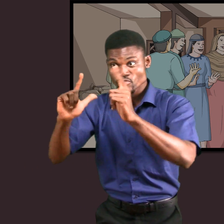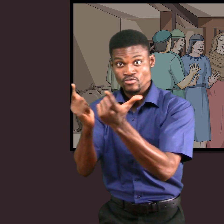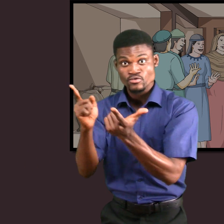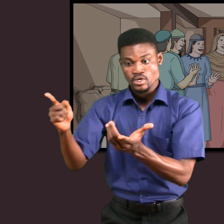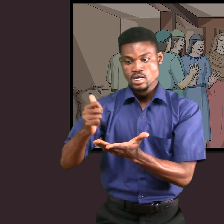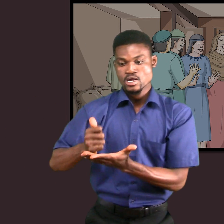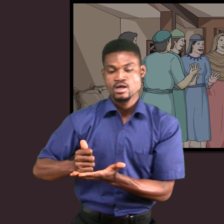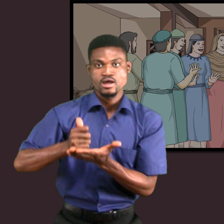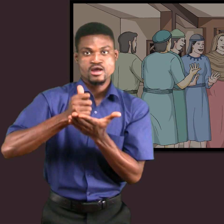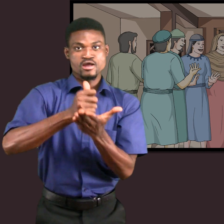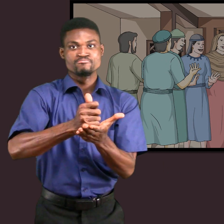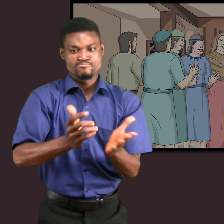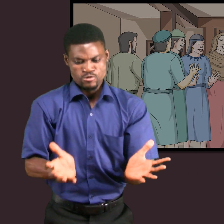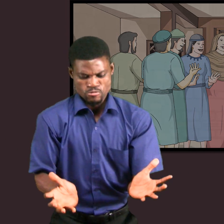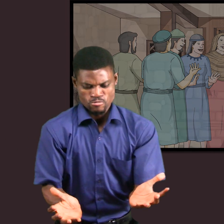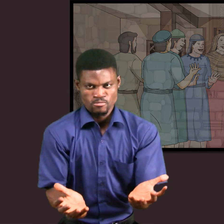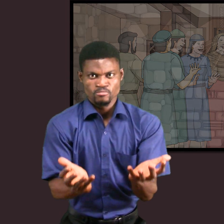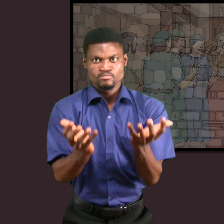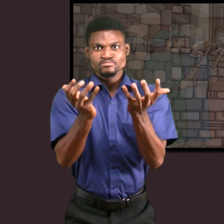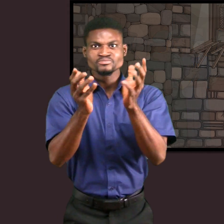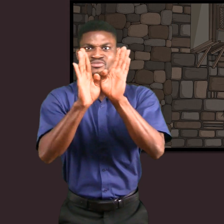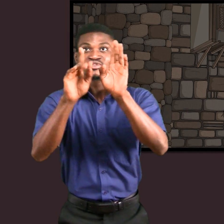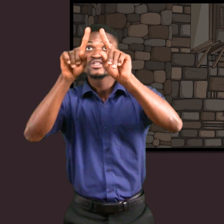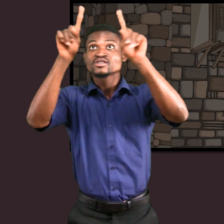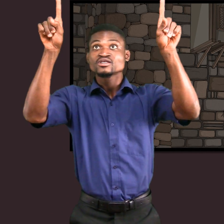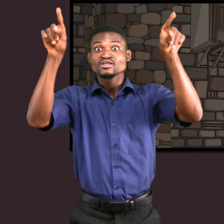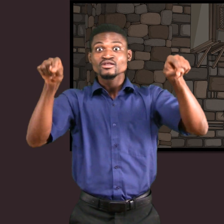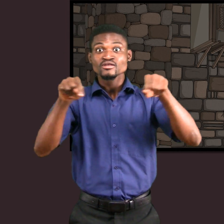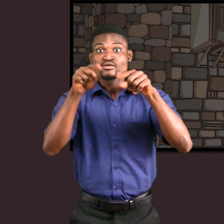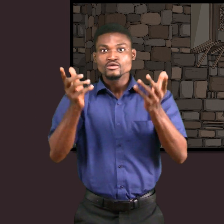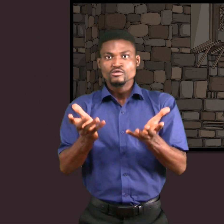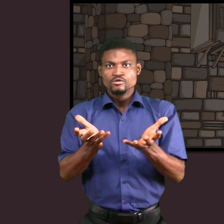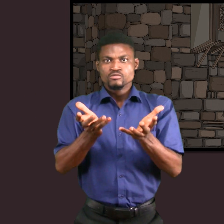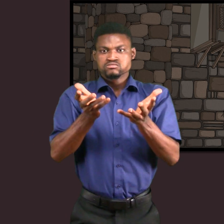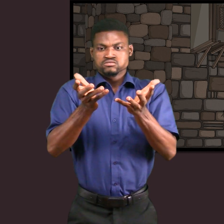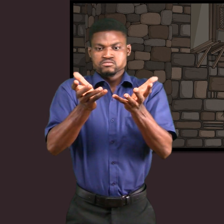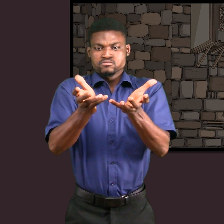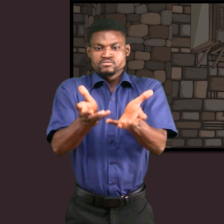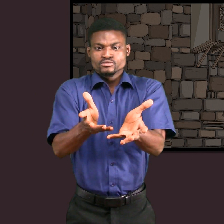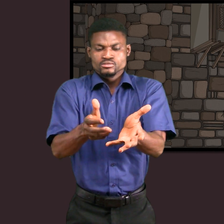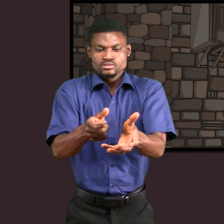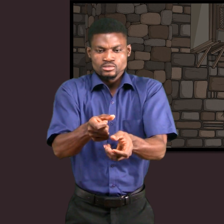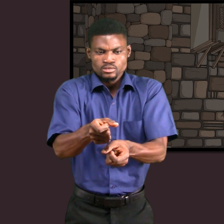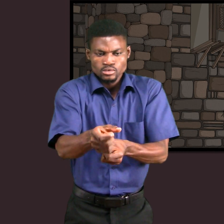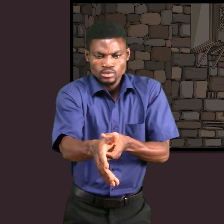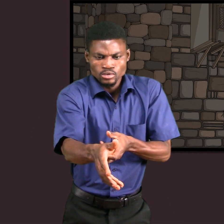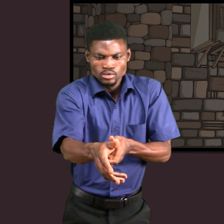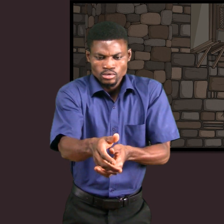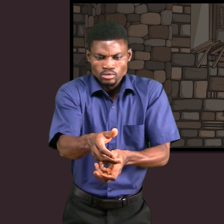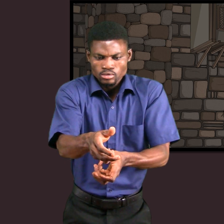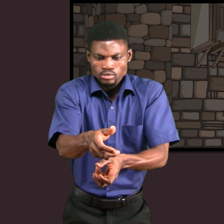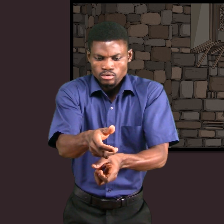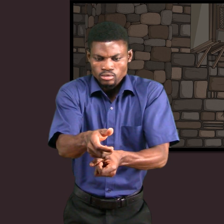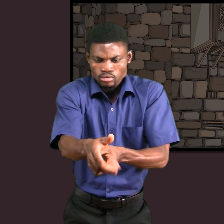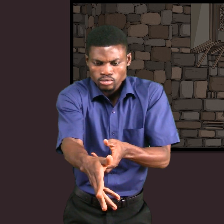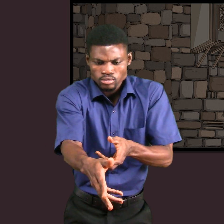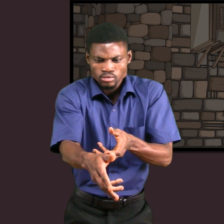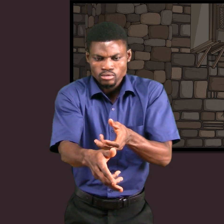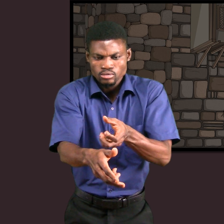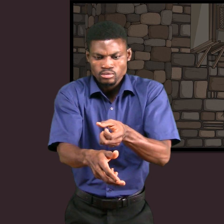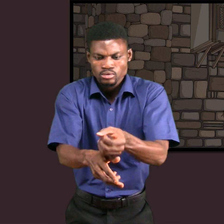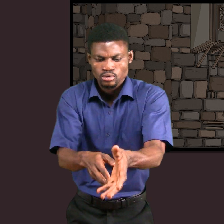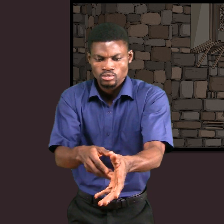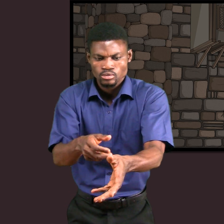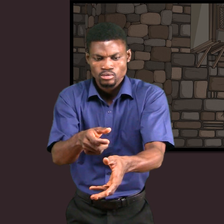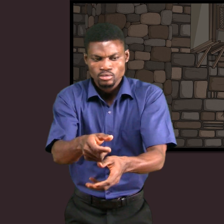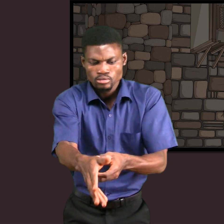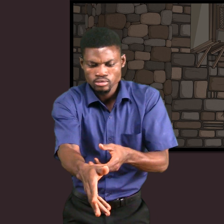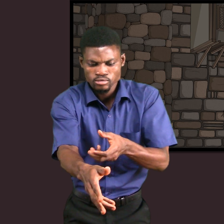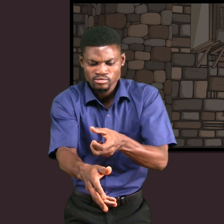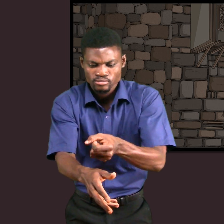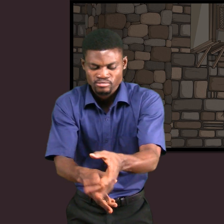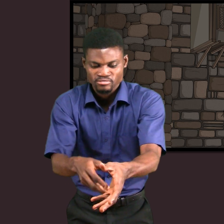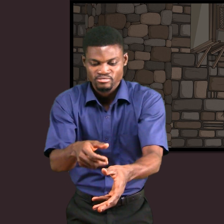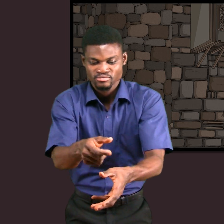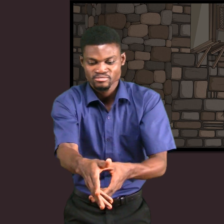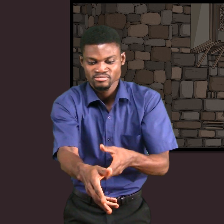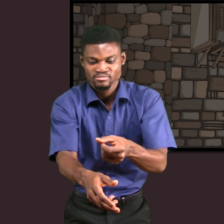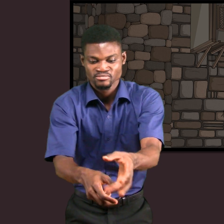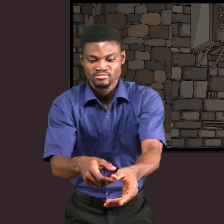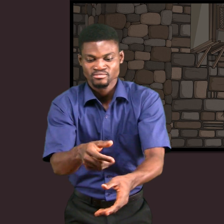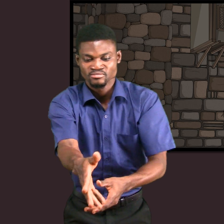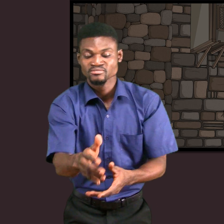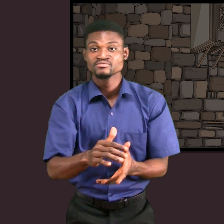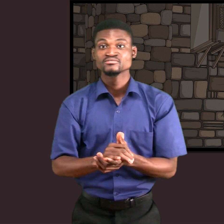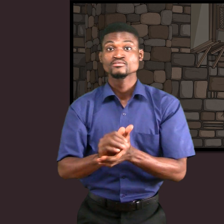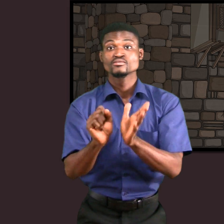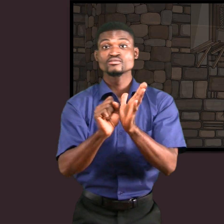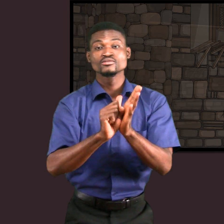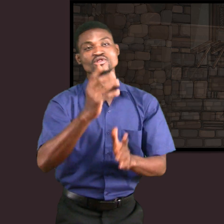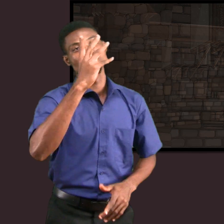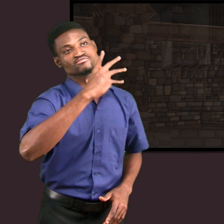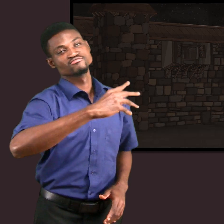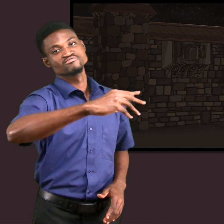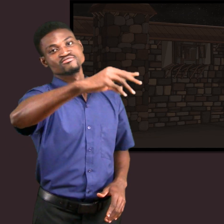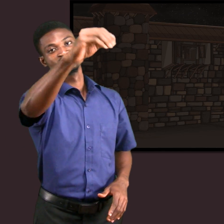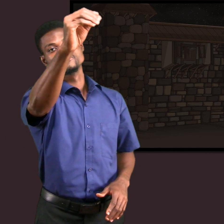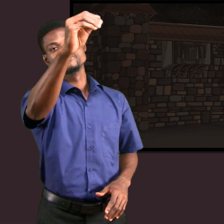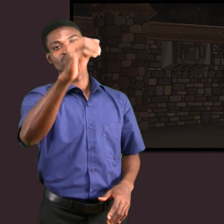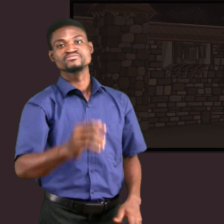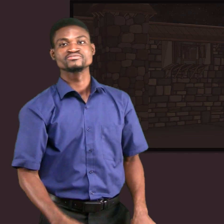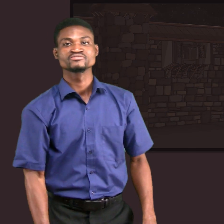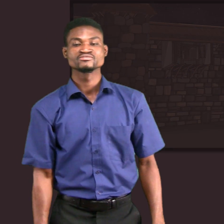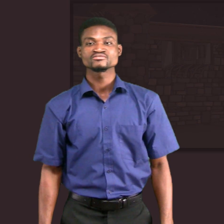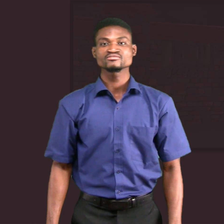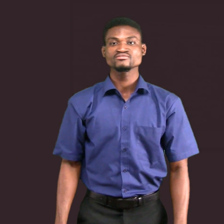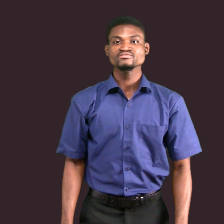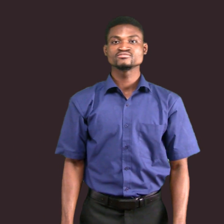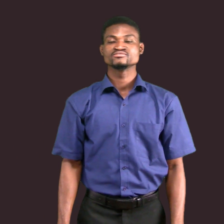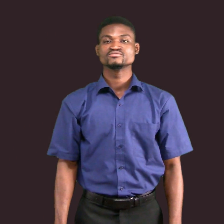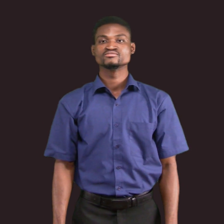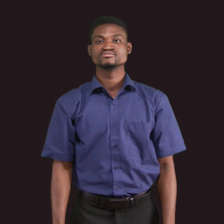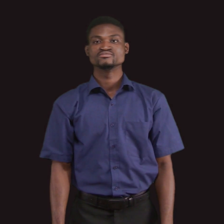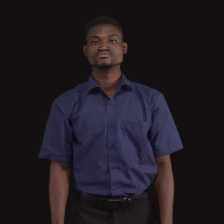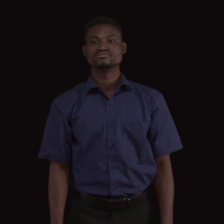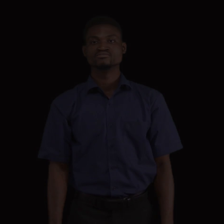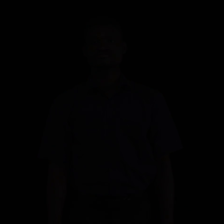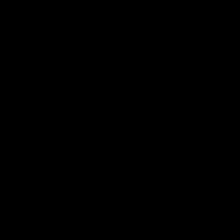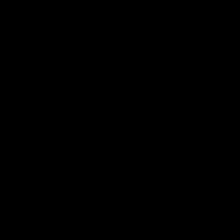One night, however, his disciples took him and lowered him in a basket through a window in the wall.